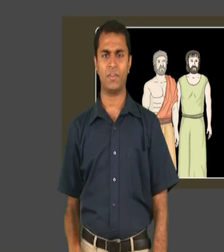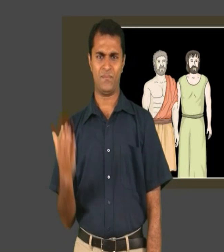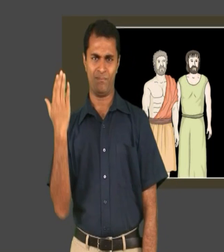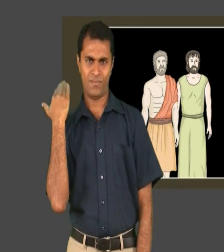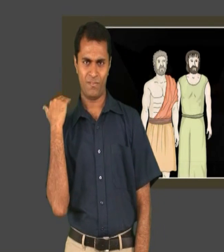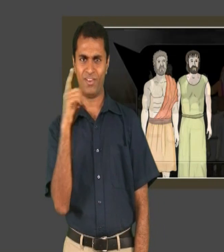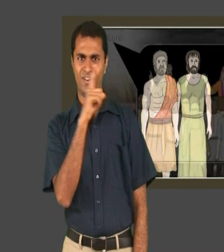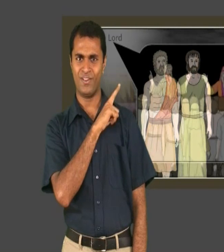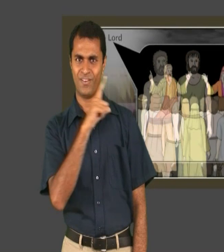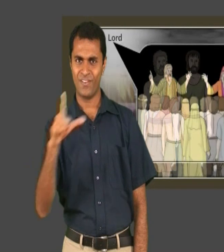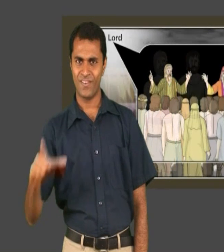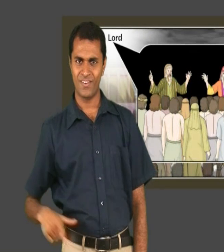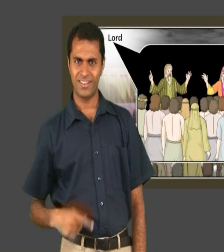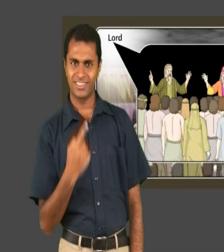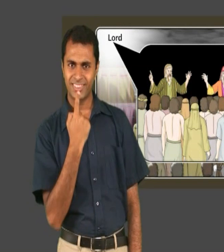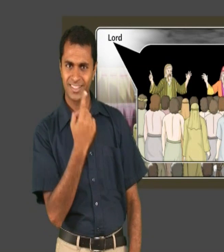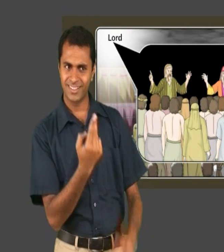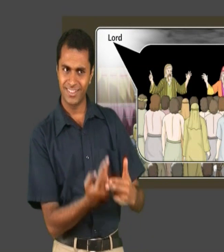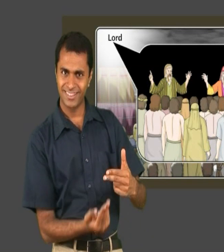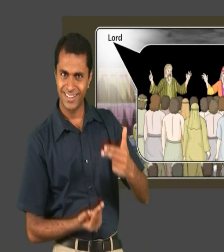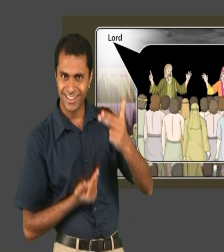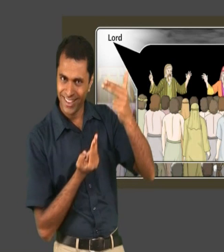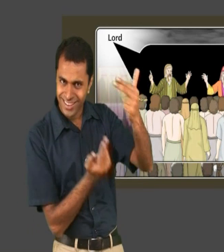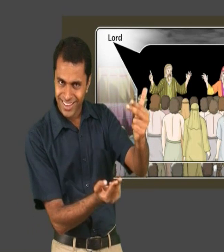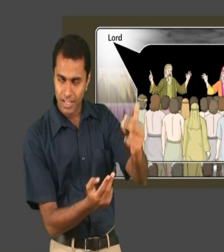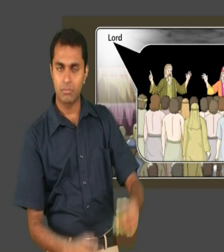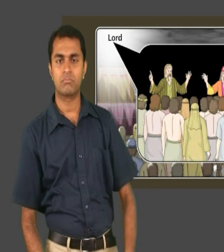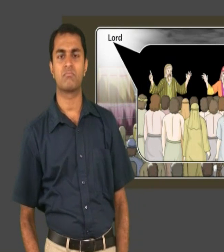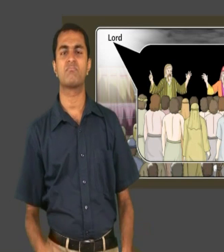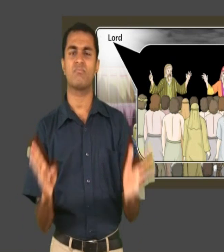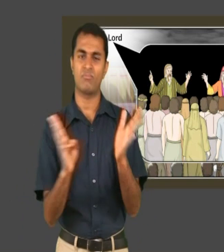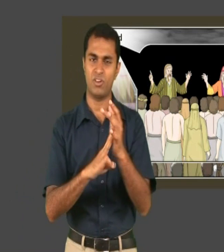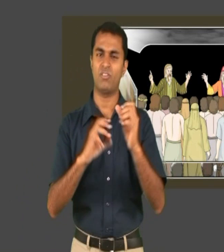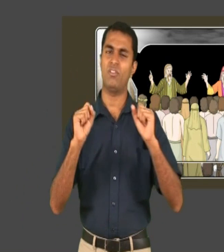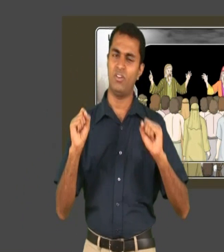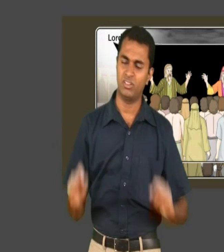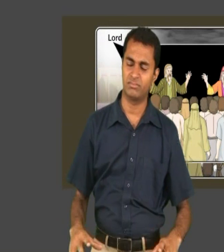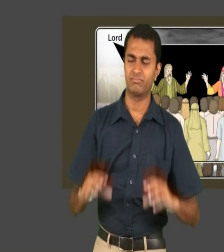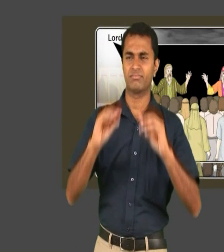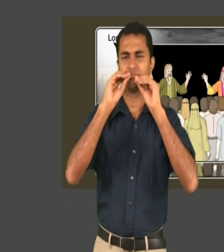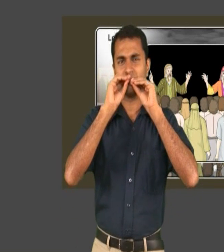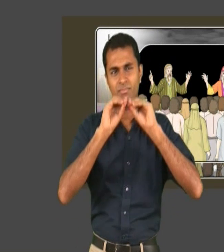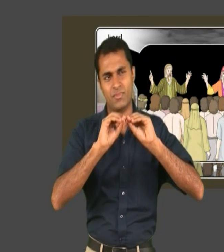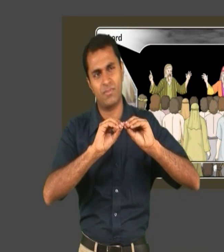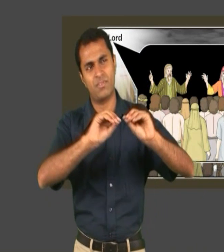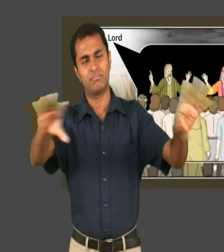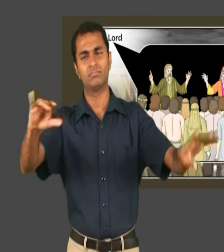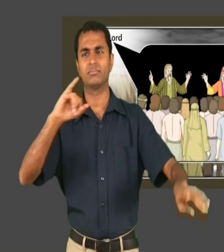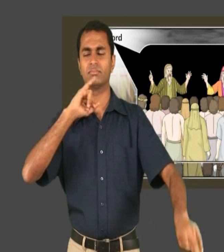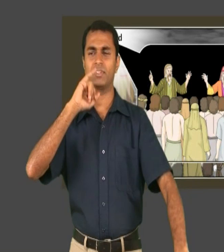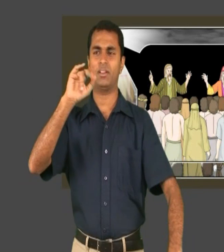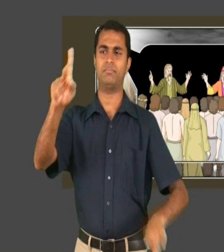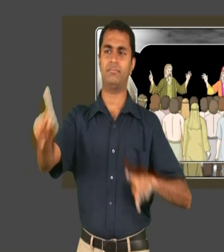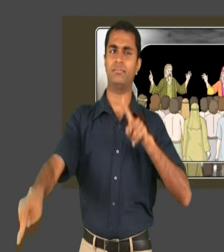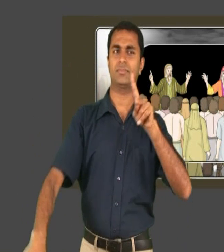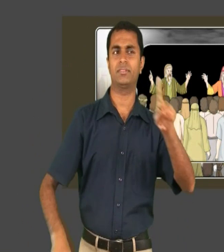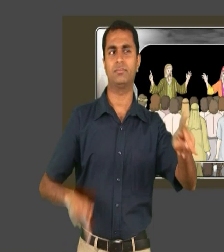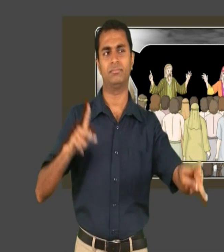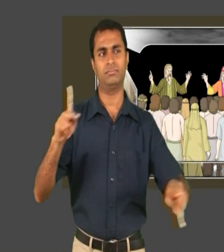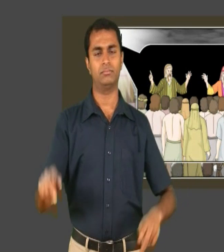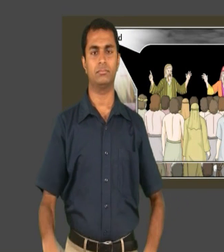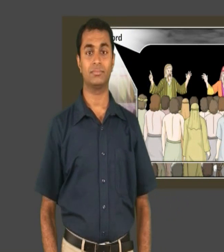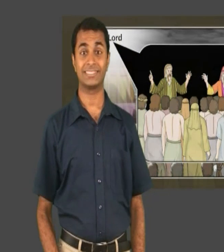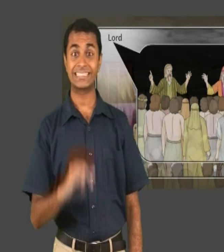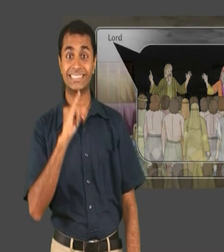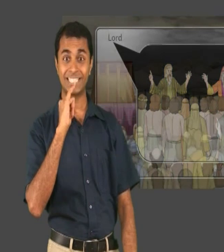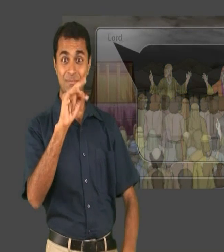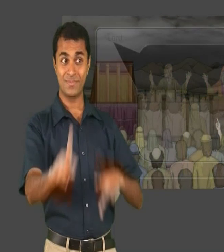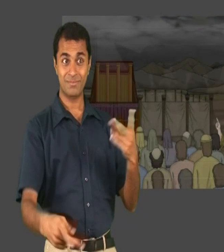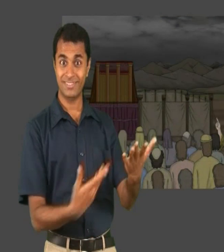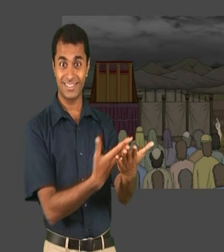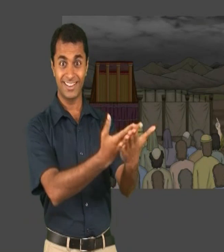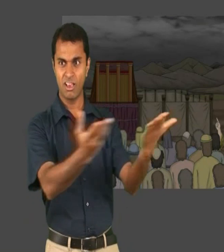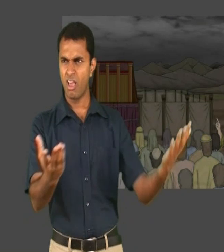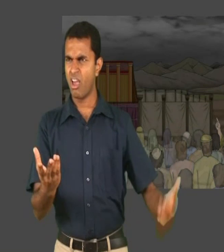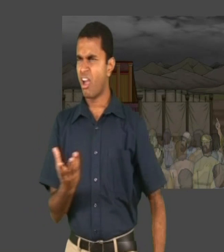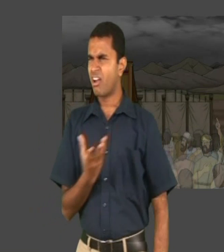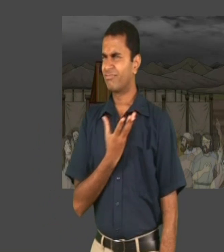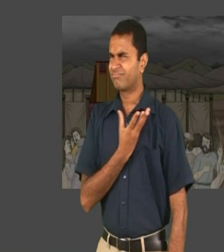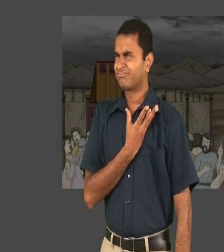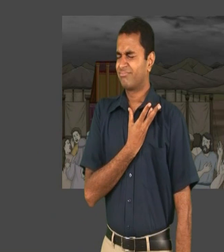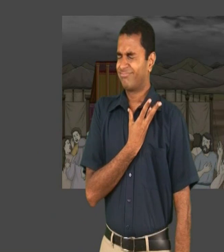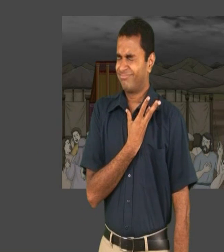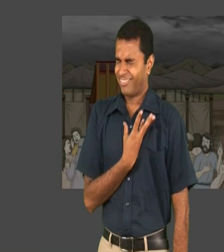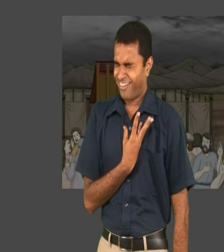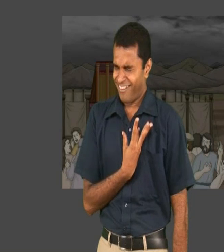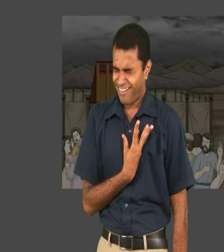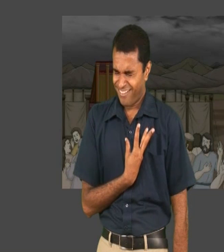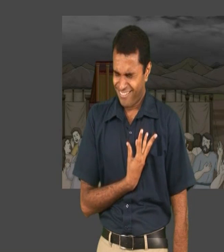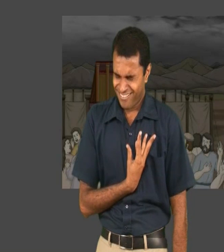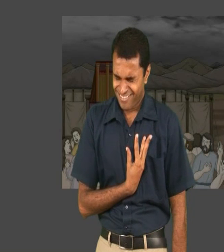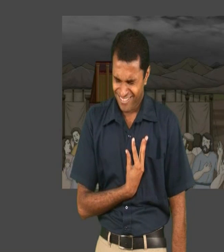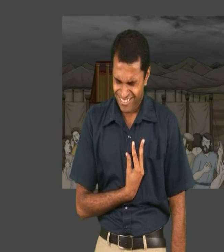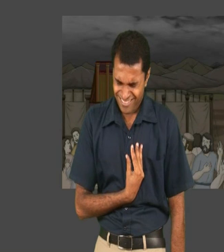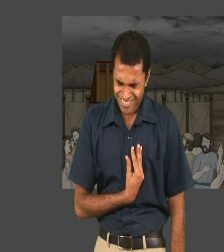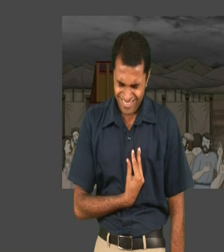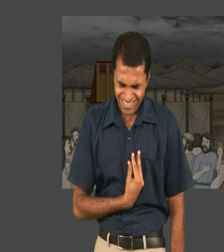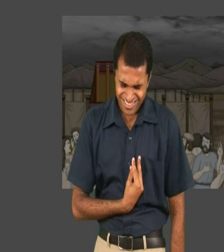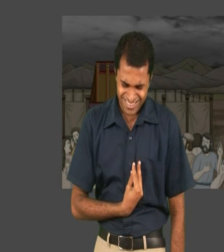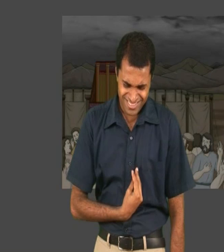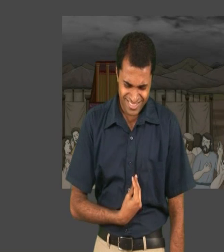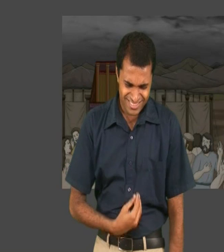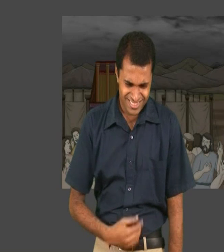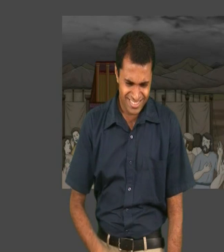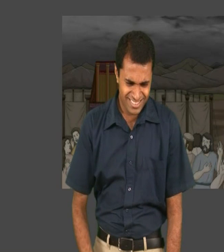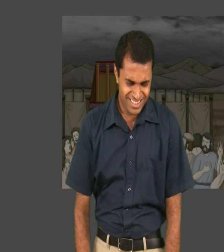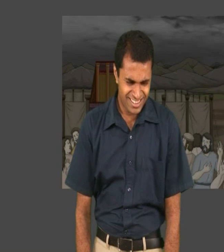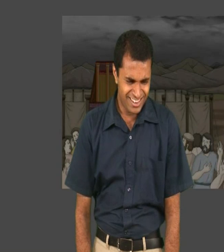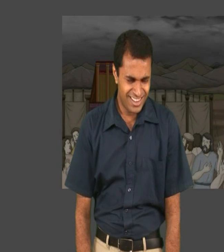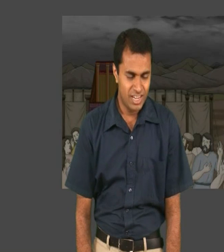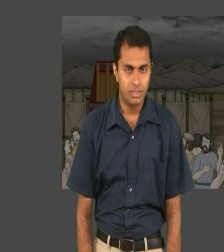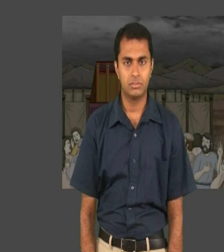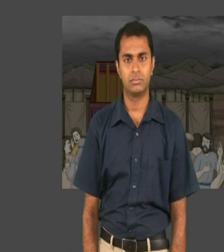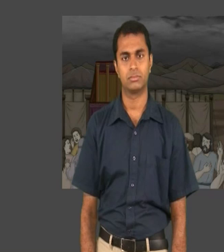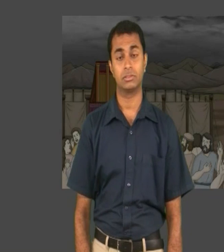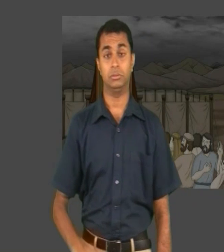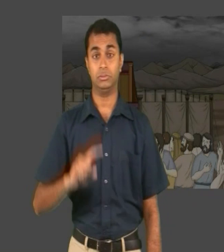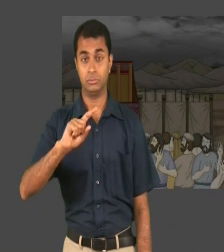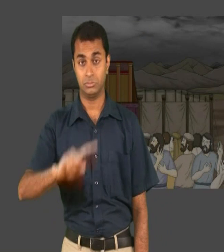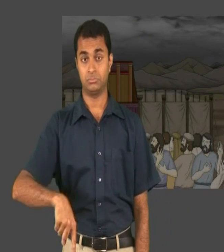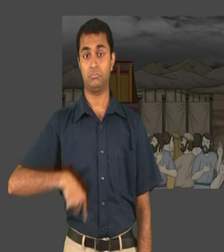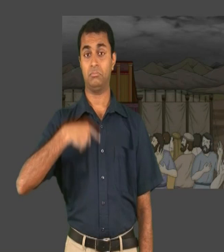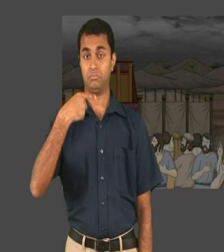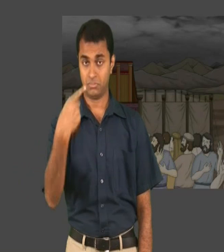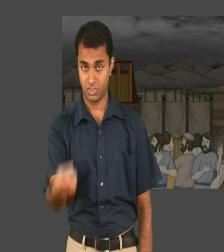And when Moses relayed these words to all the Israelites, the people mourned bitterly.